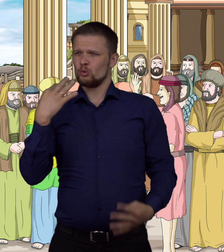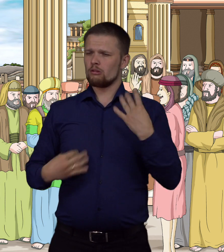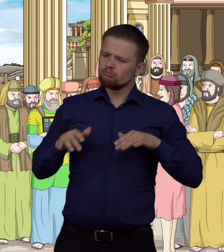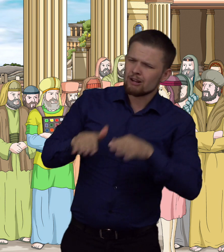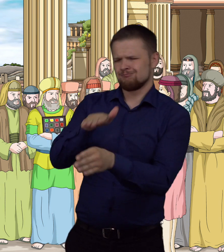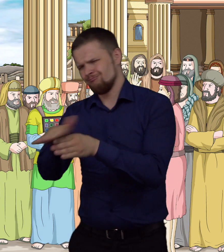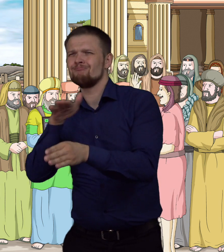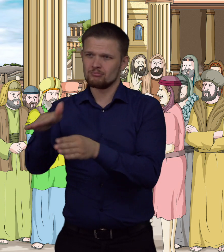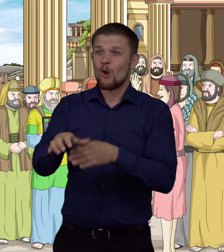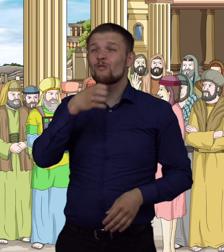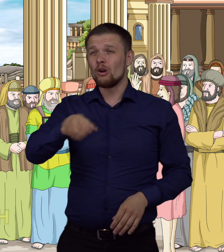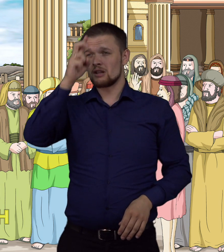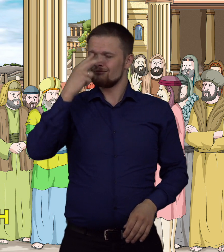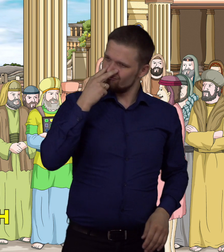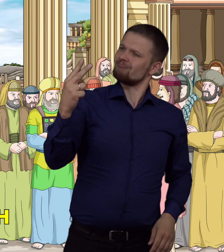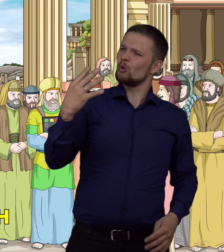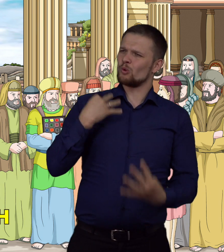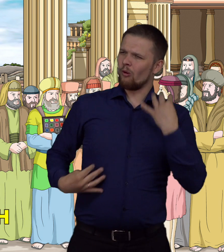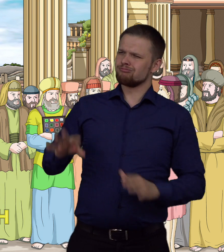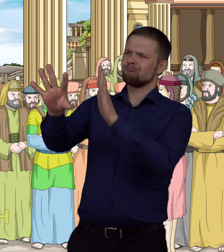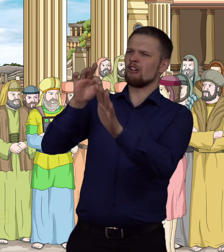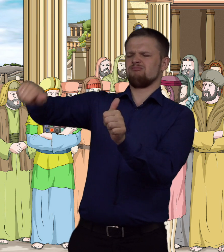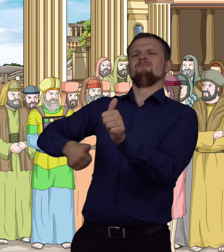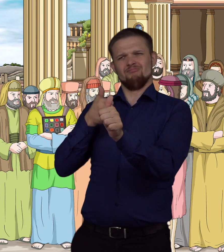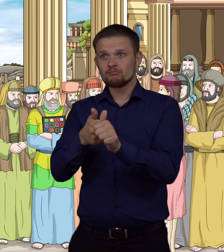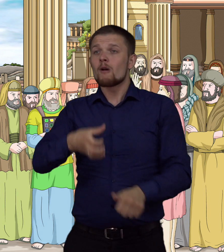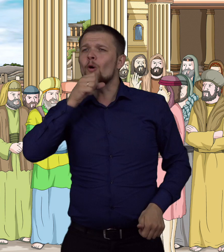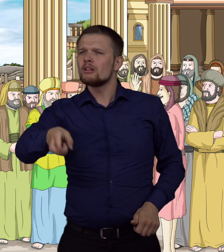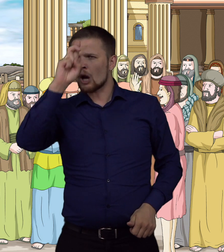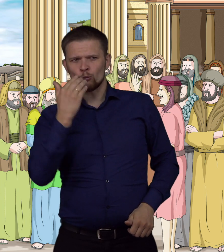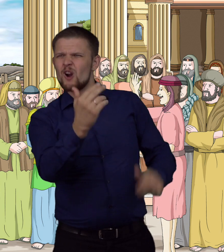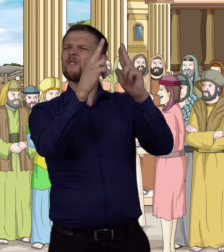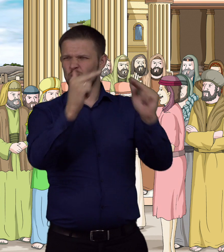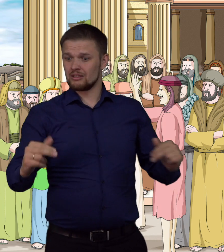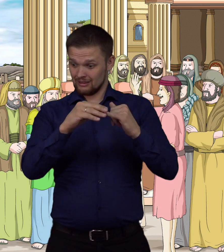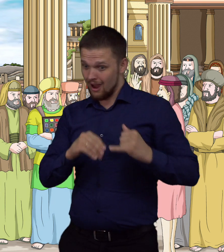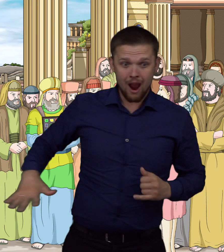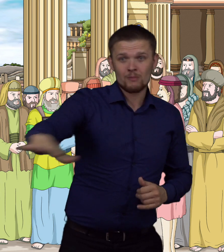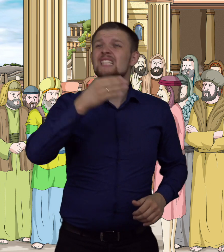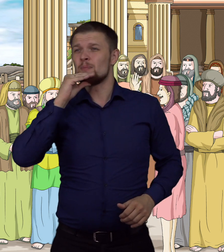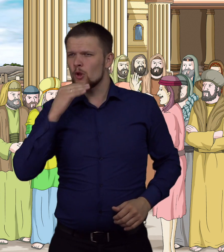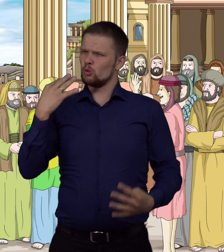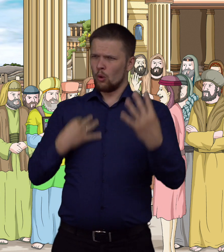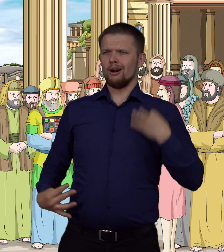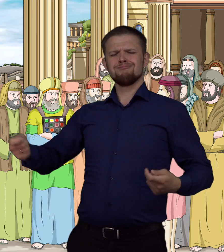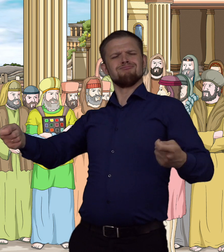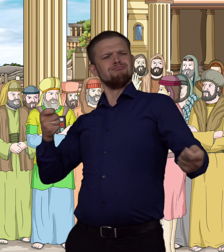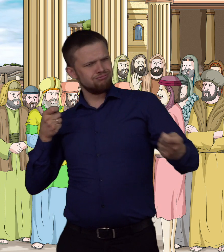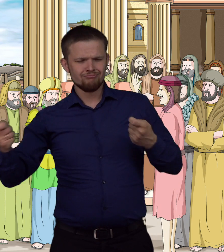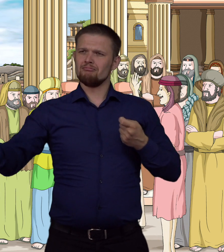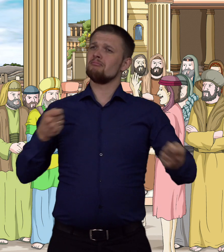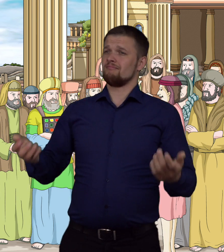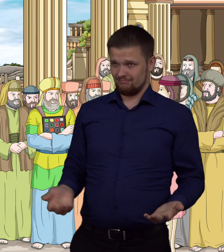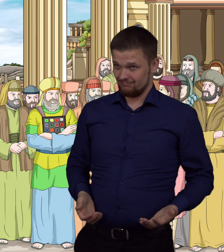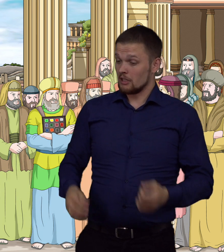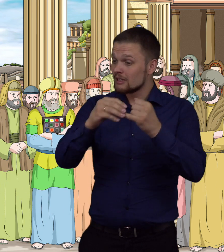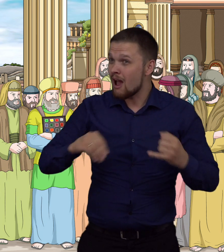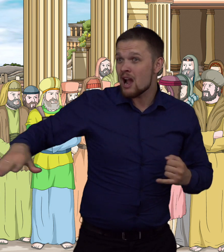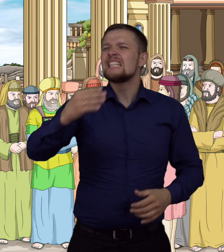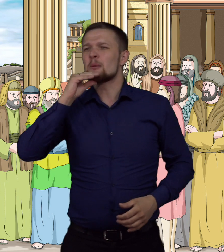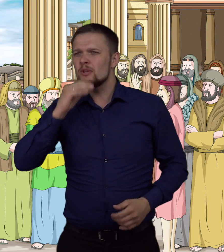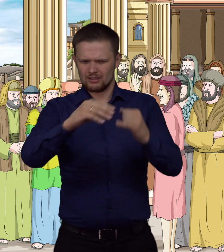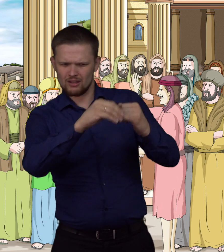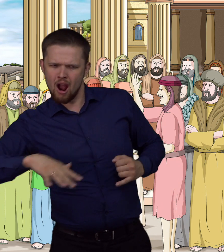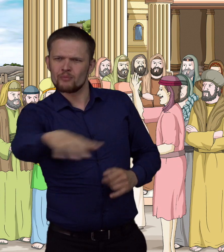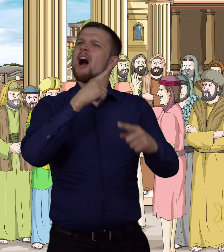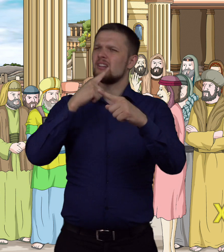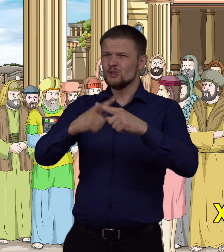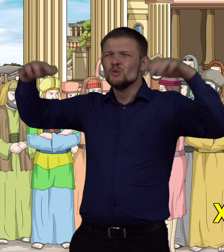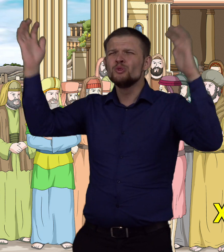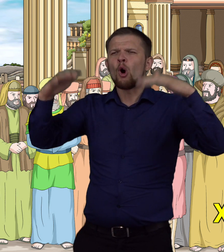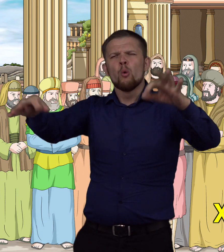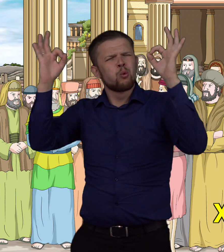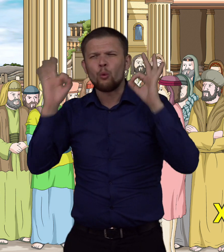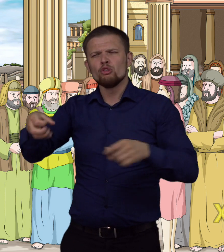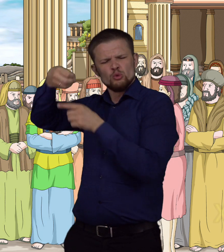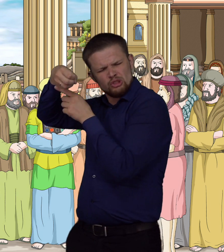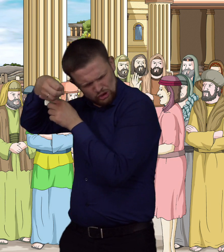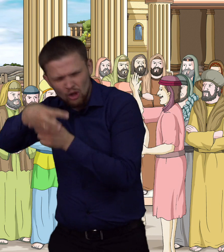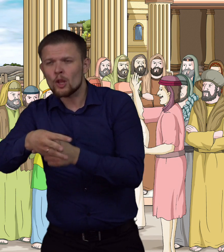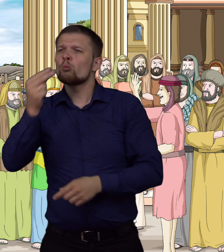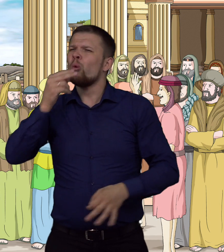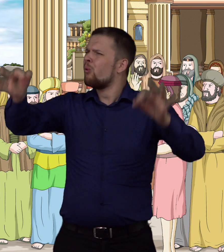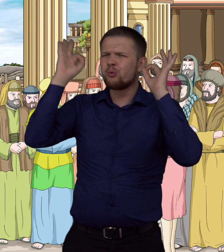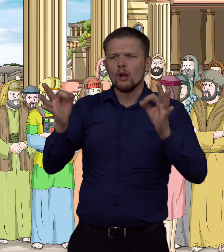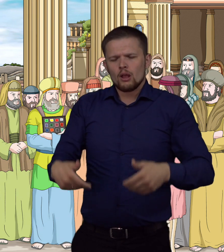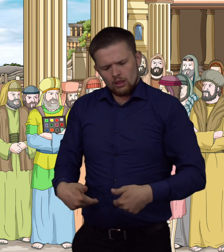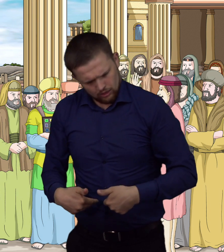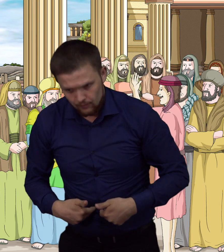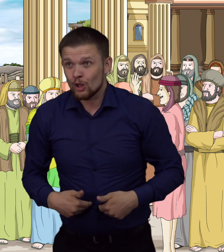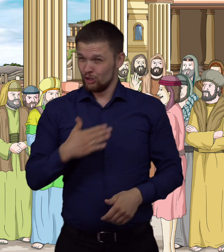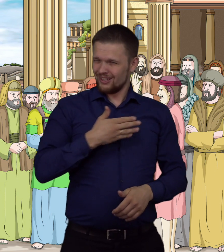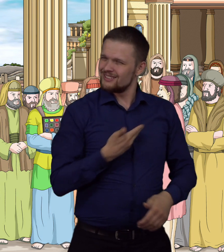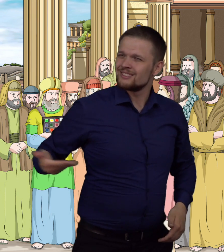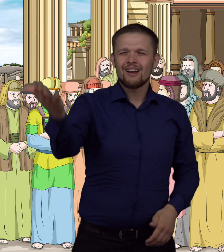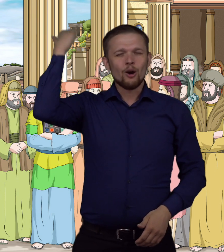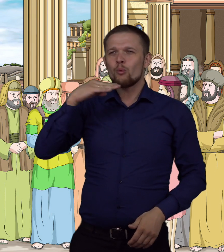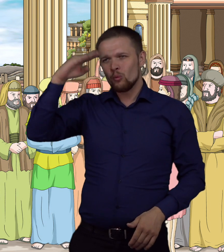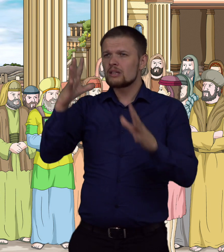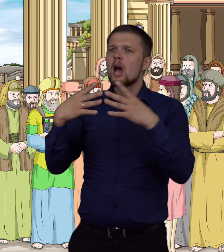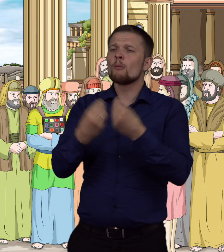He granted Joseph favor and wisdom in the sight of Pharaoh king of Egypt, who appointed him ruler over Egypt and all his household.